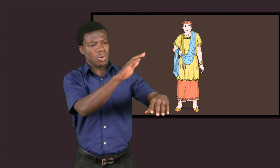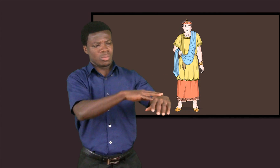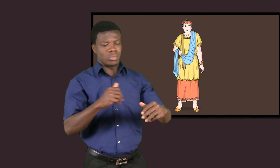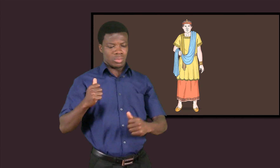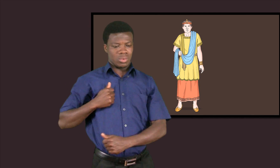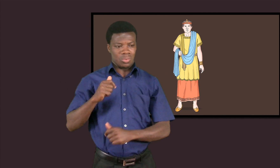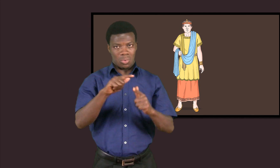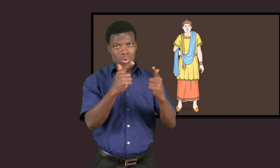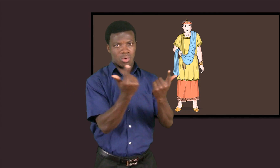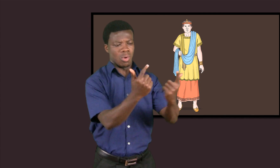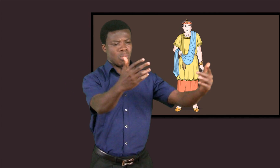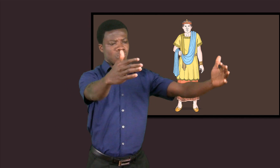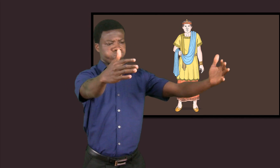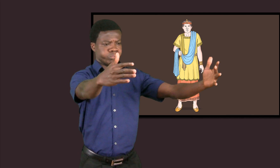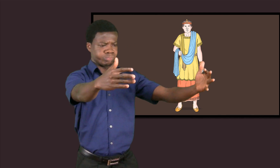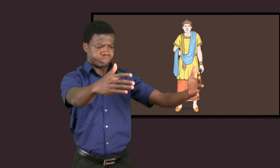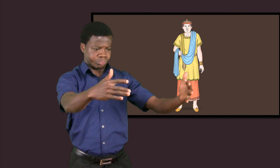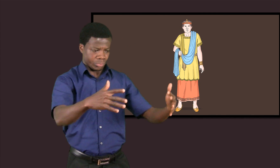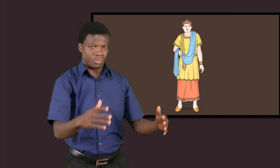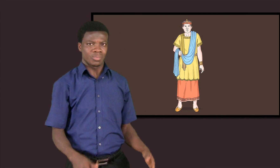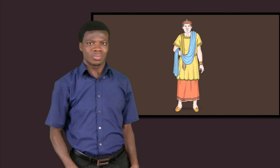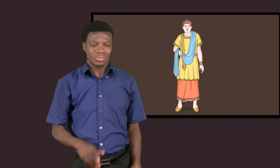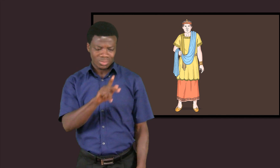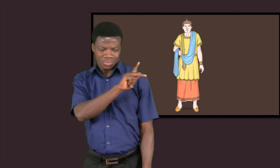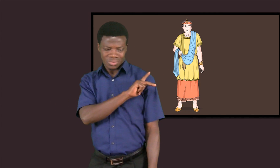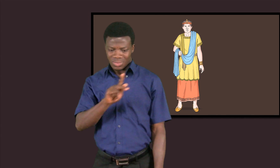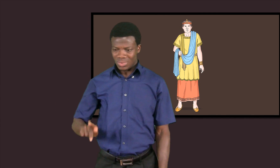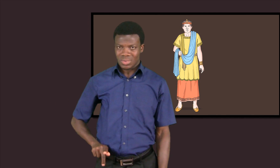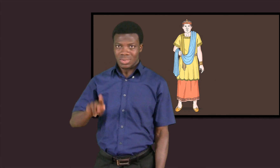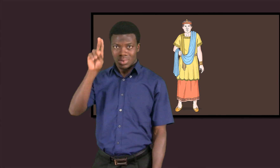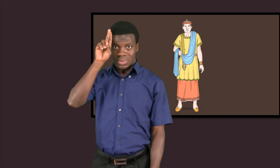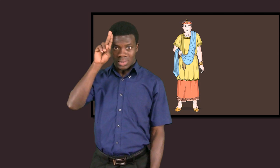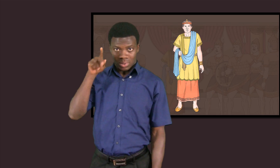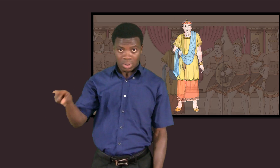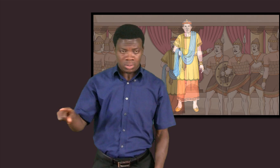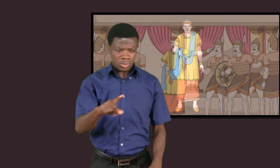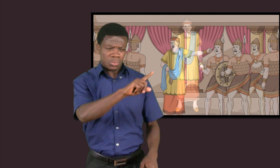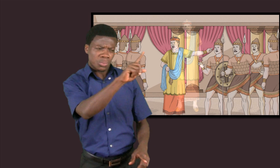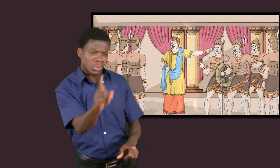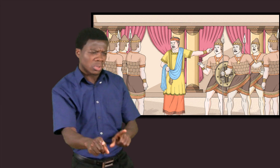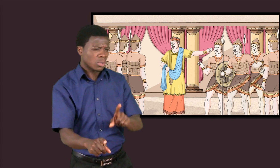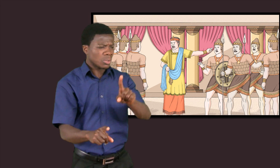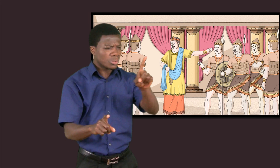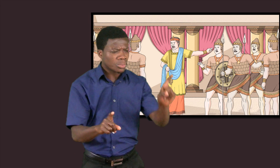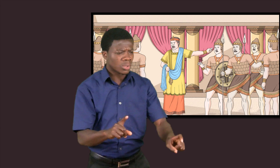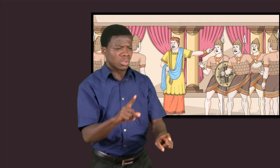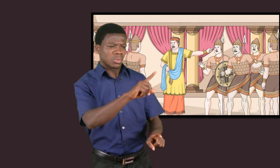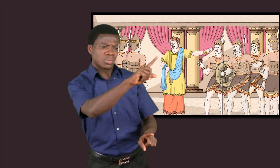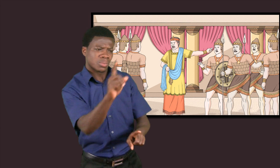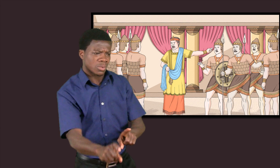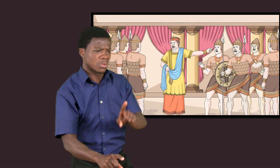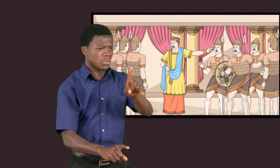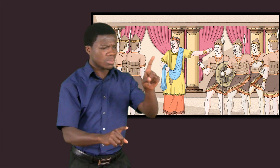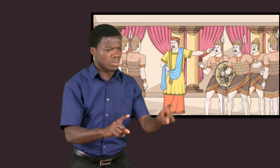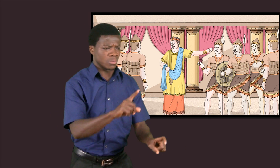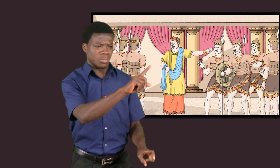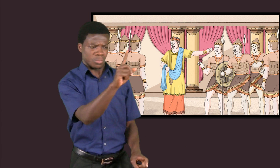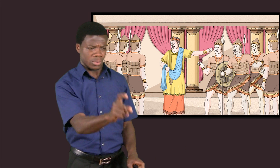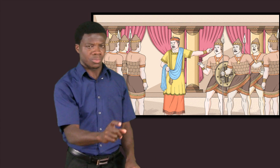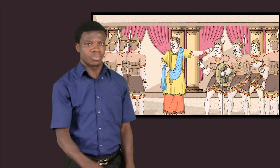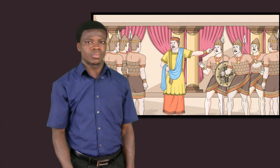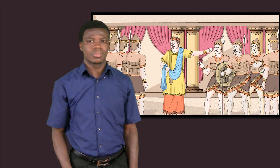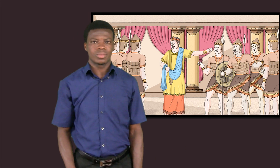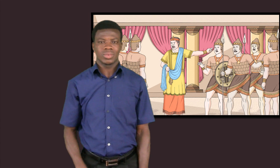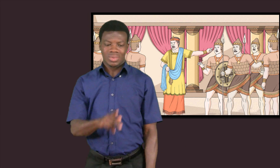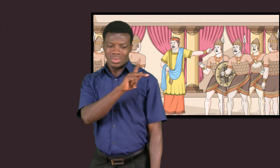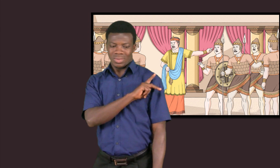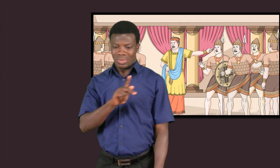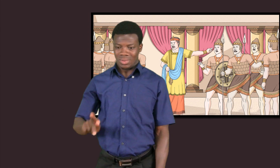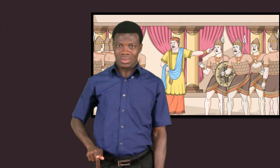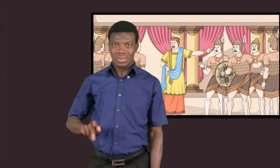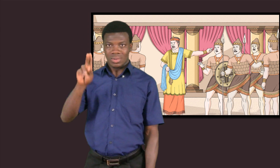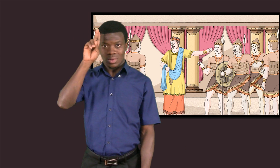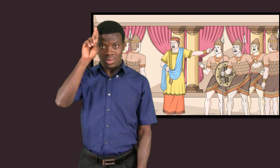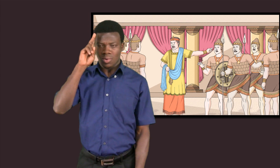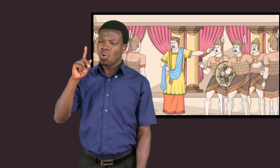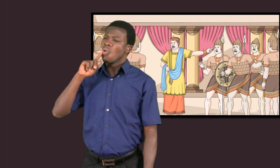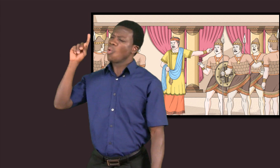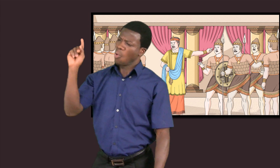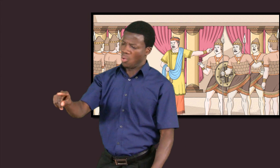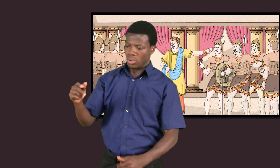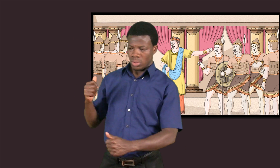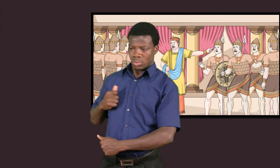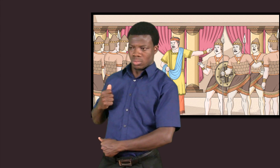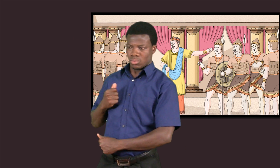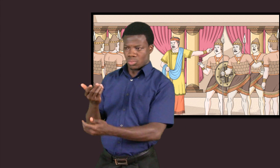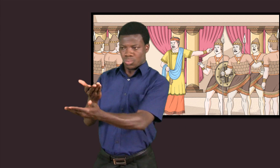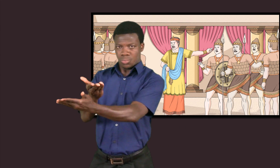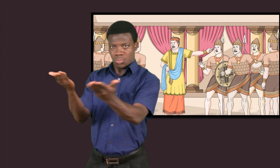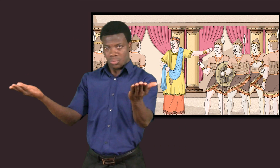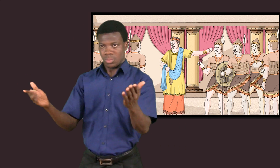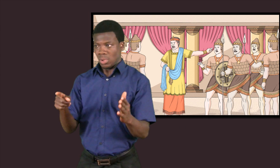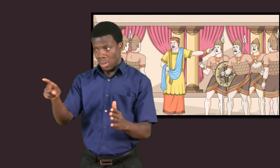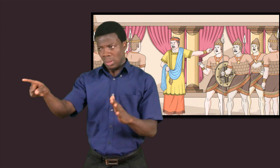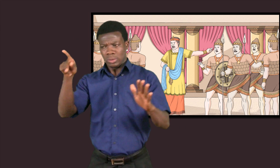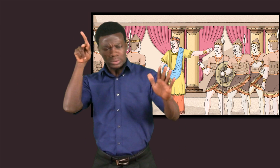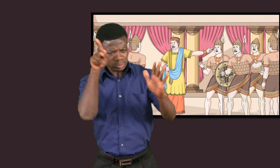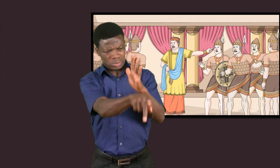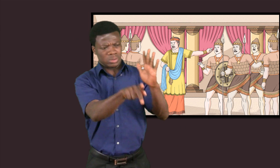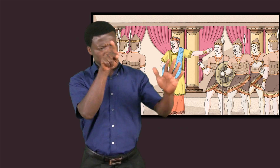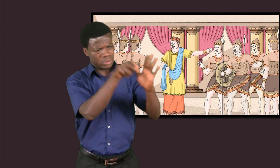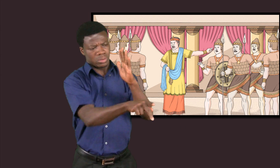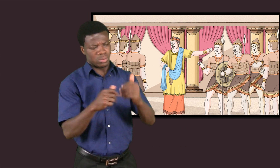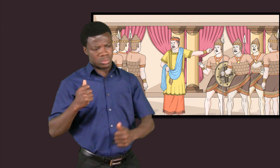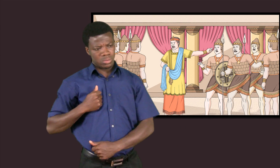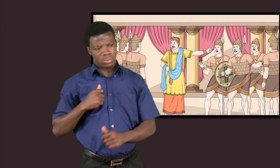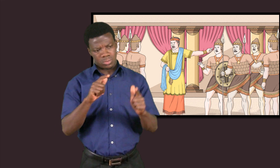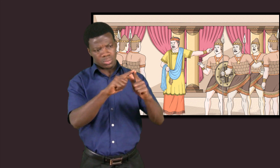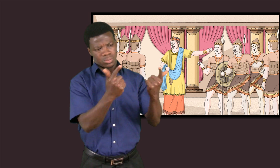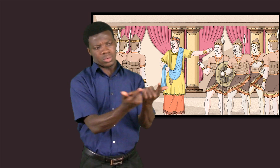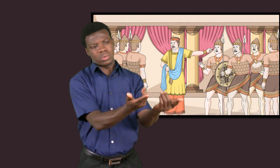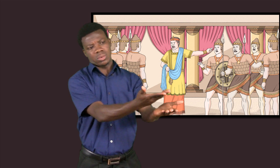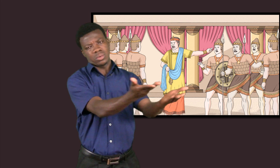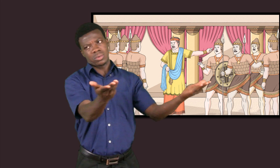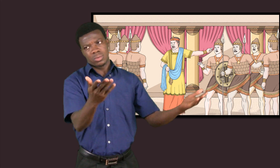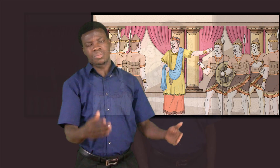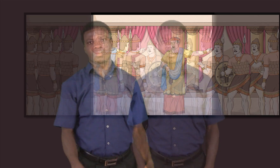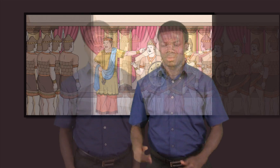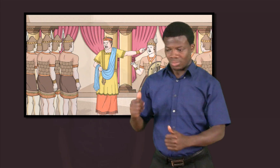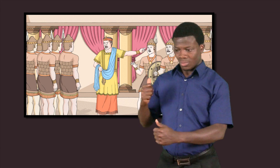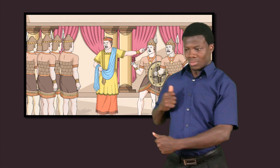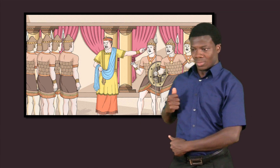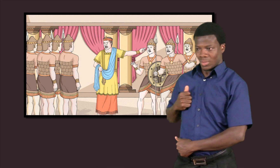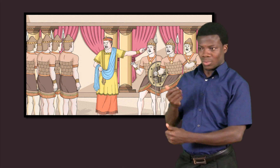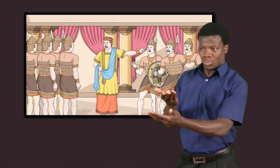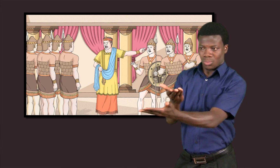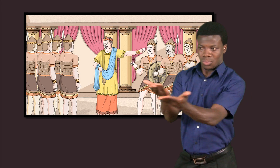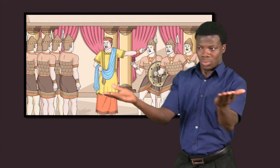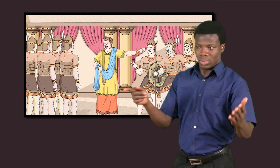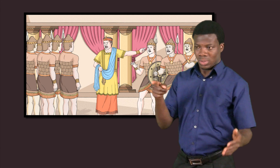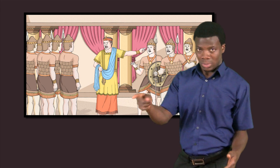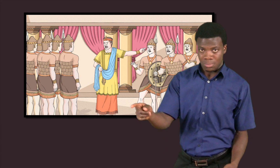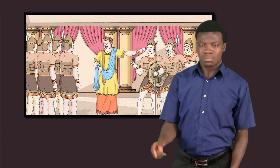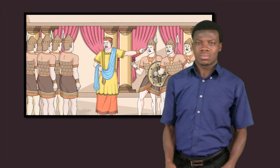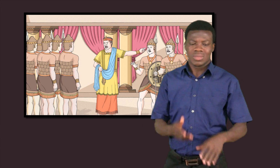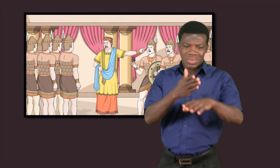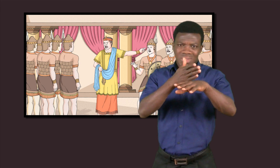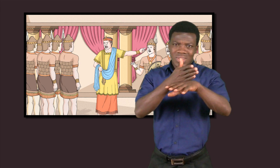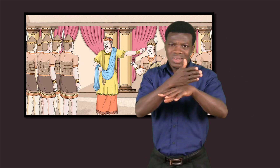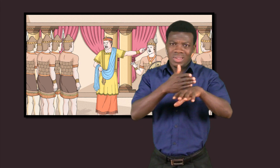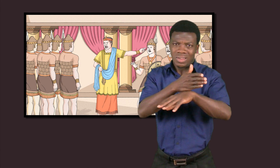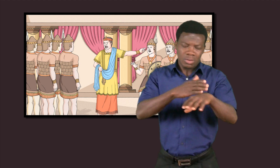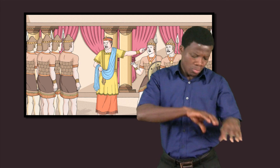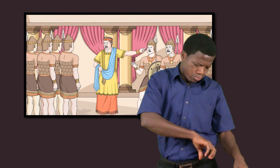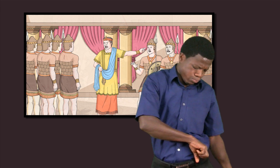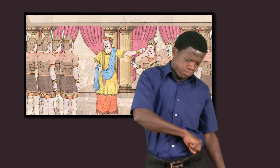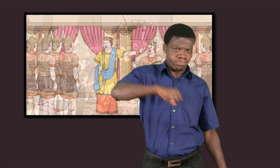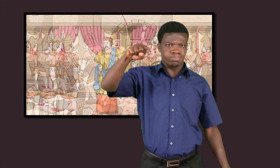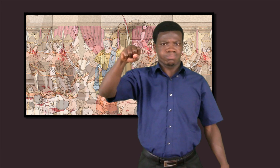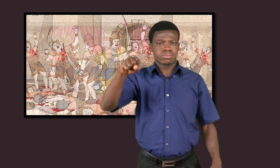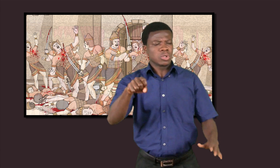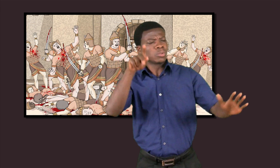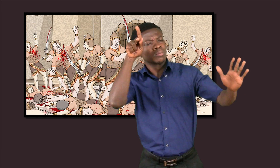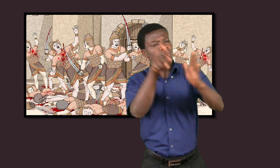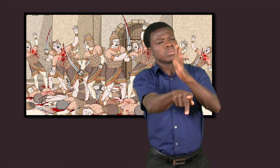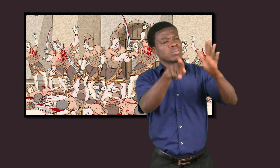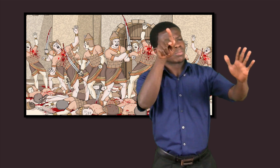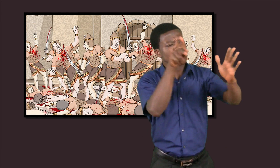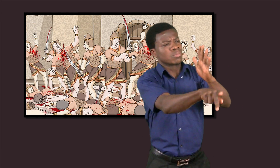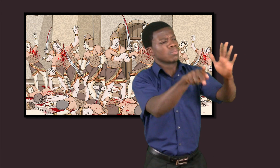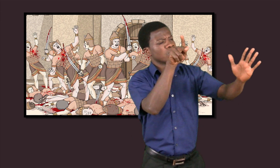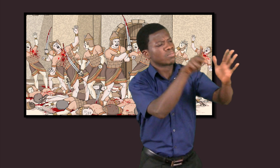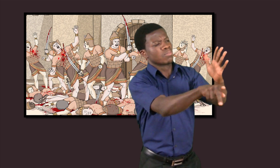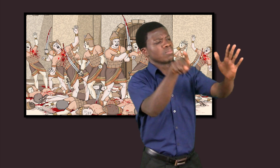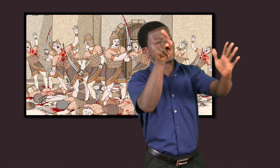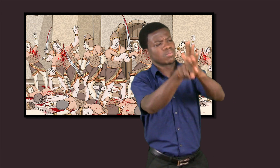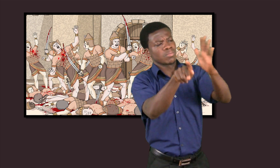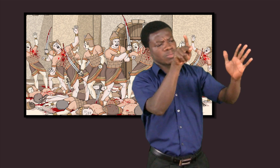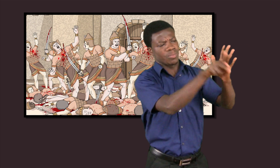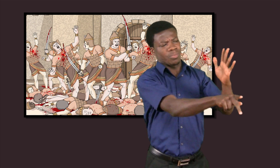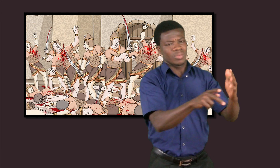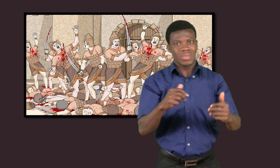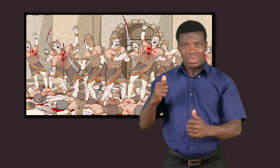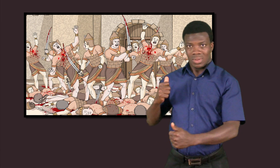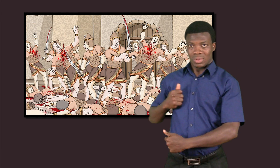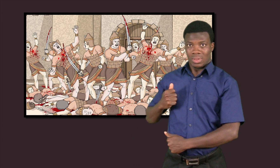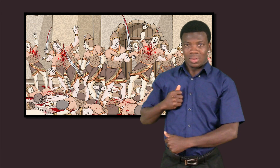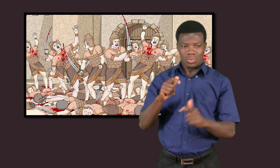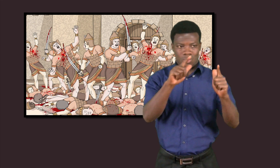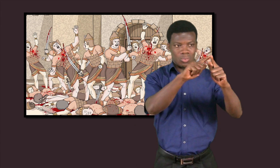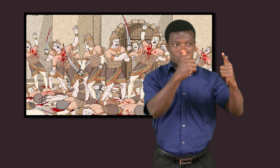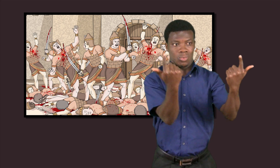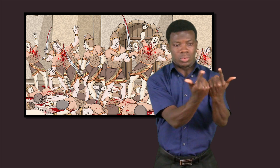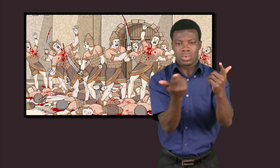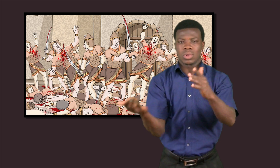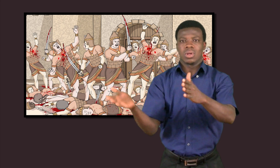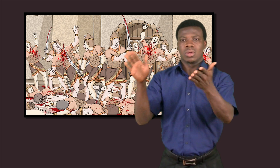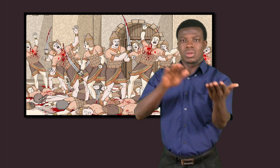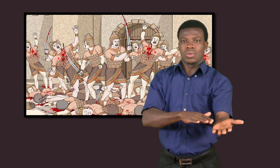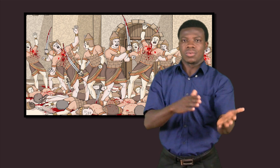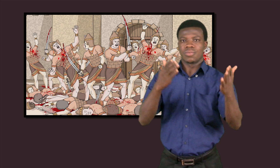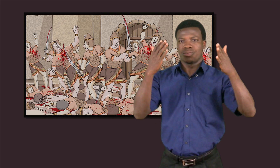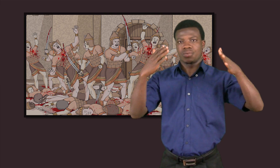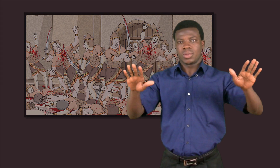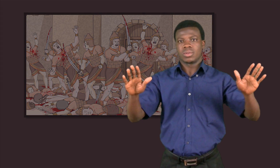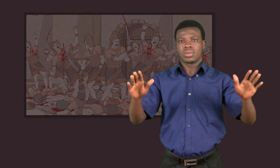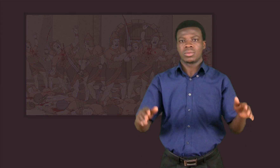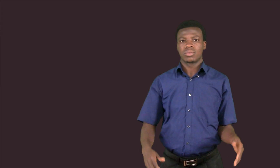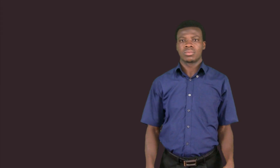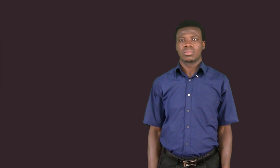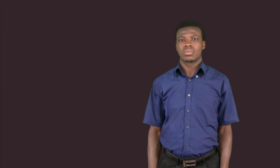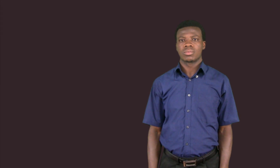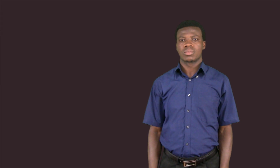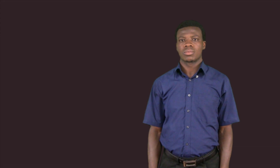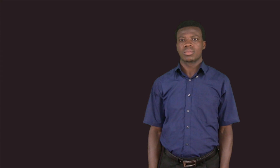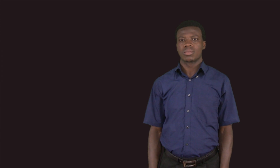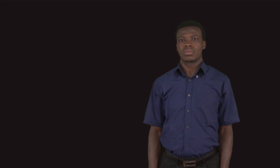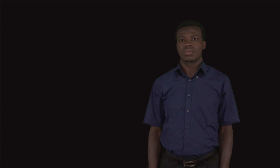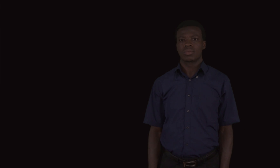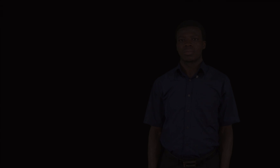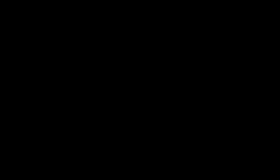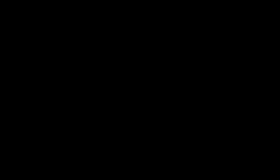Then he went down from Judea to Caesarea and spent some time there.